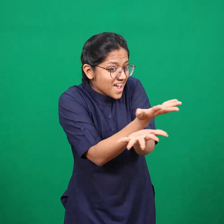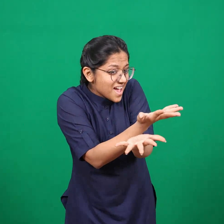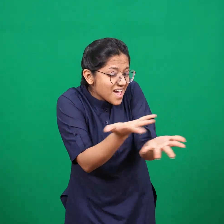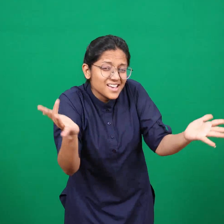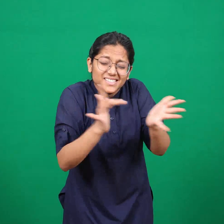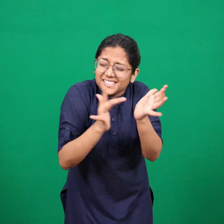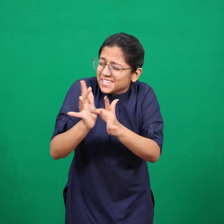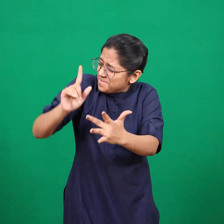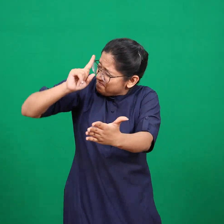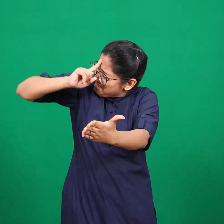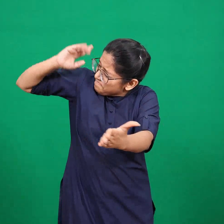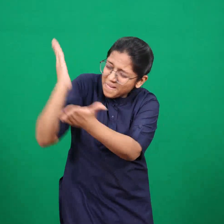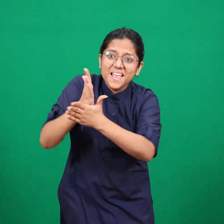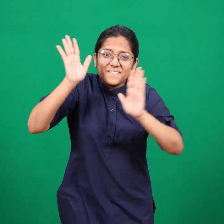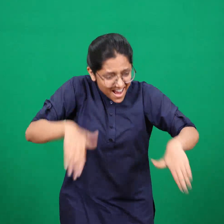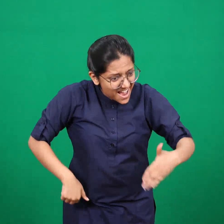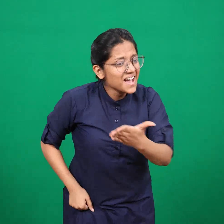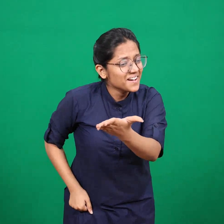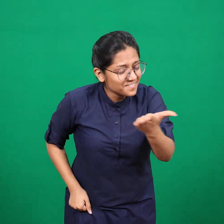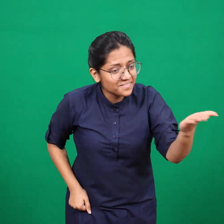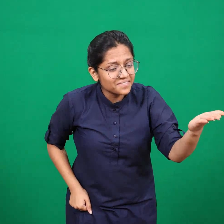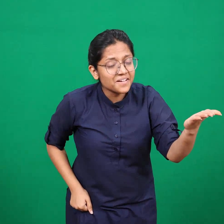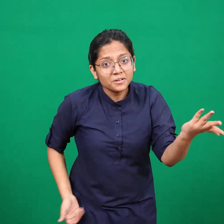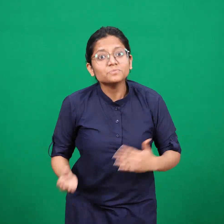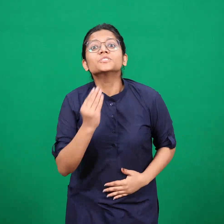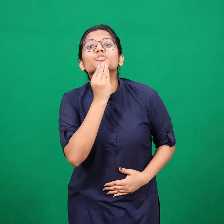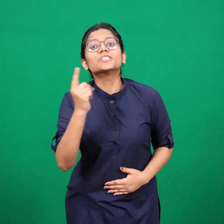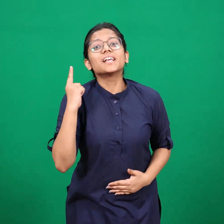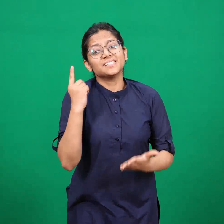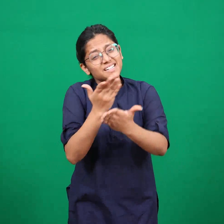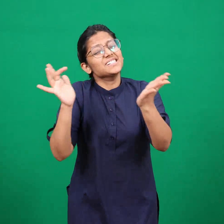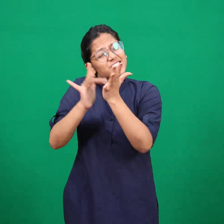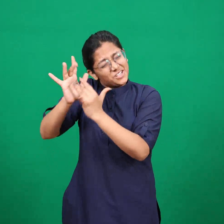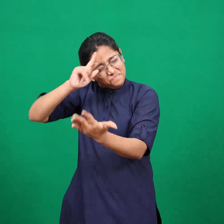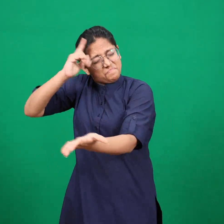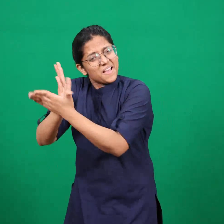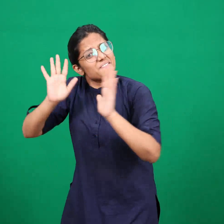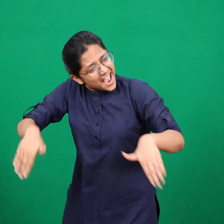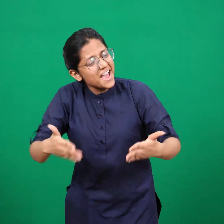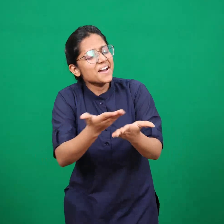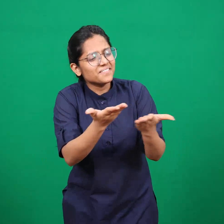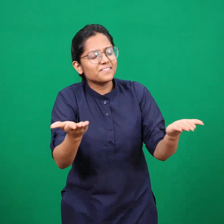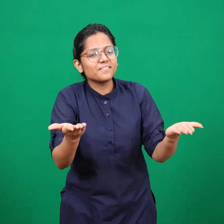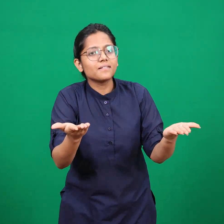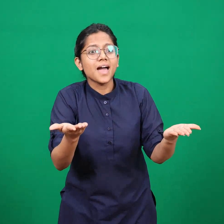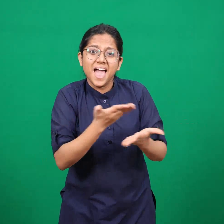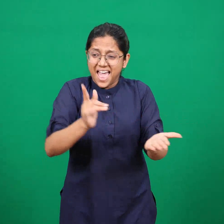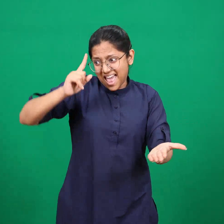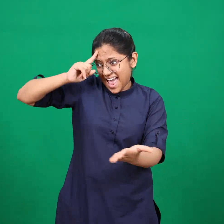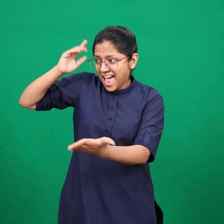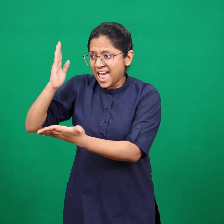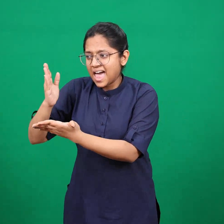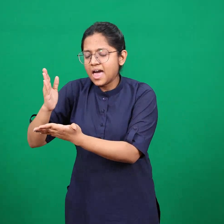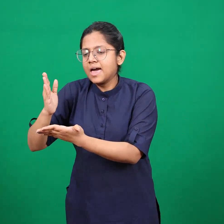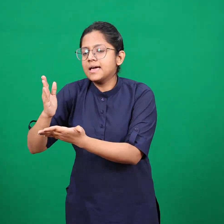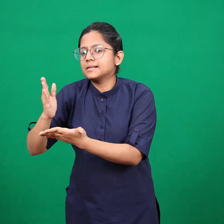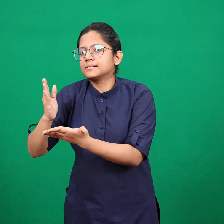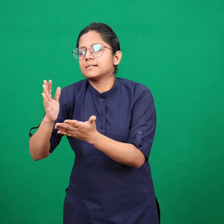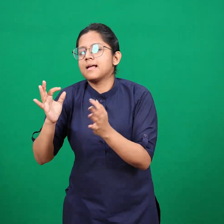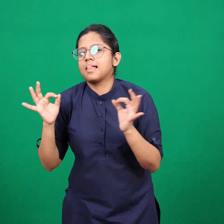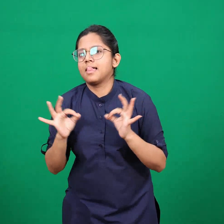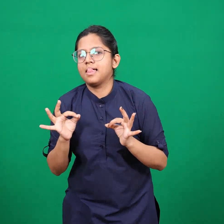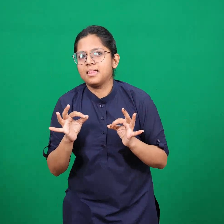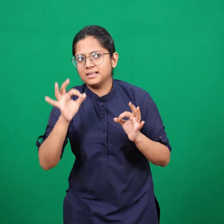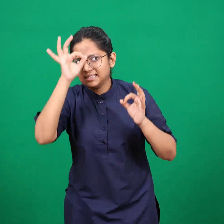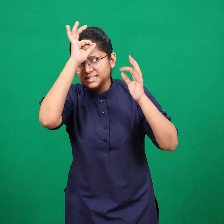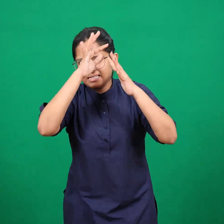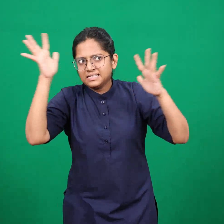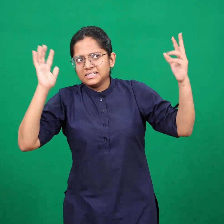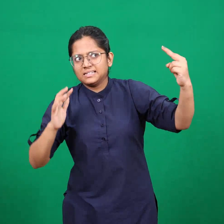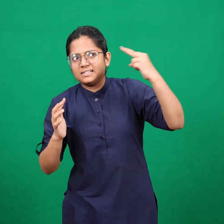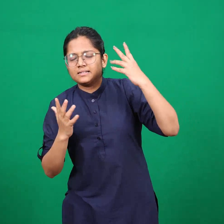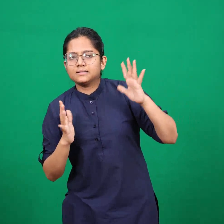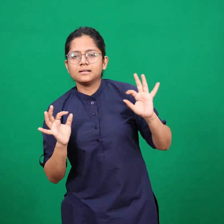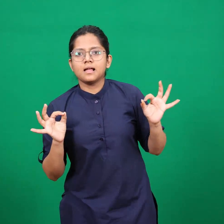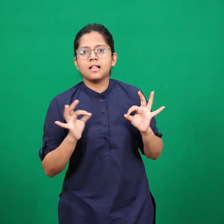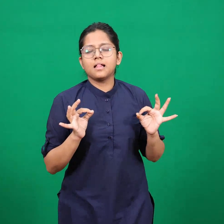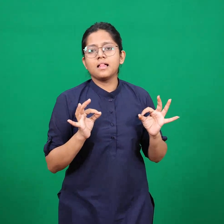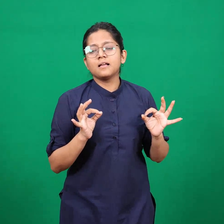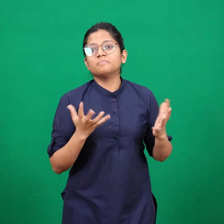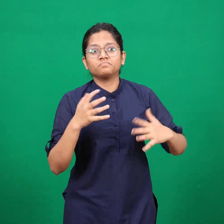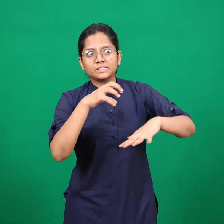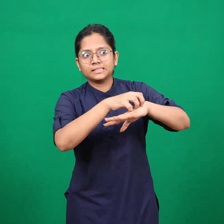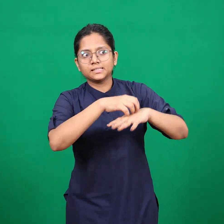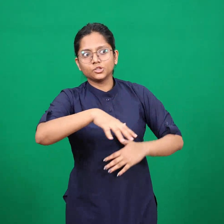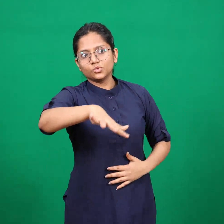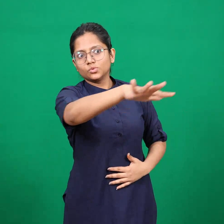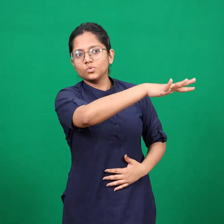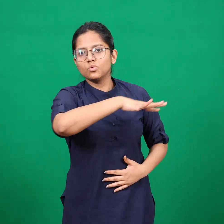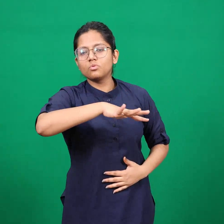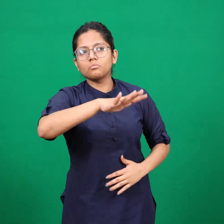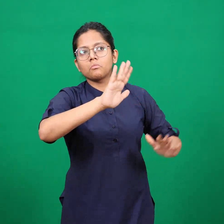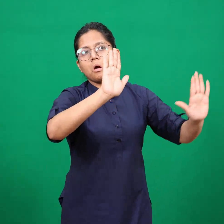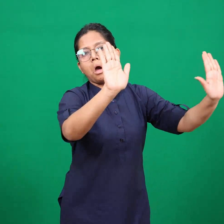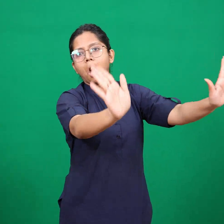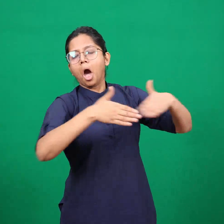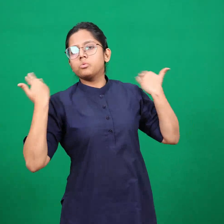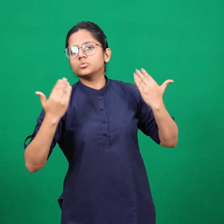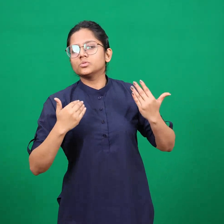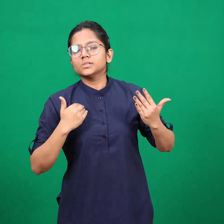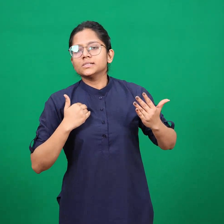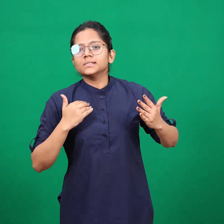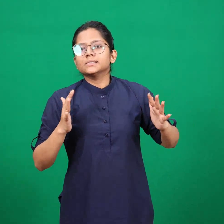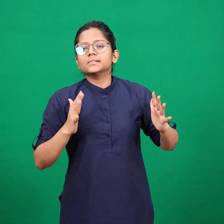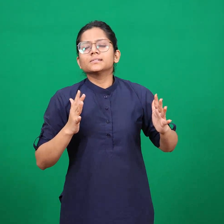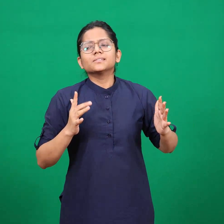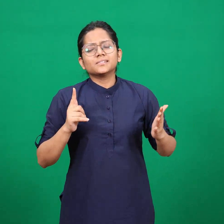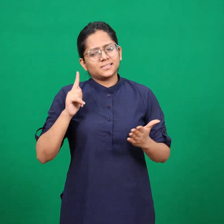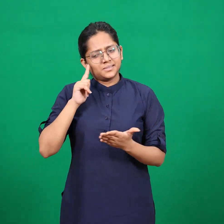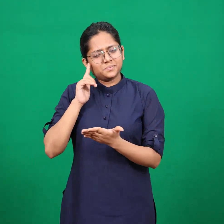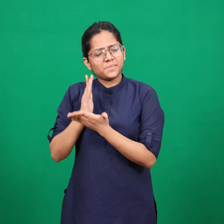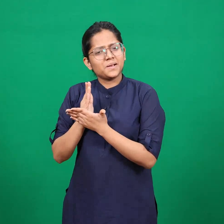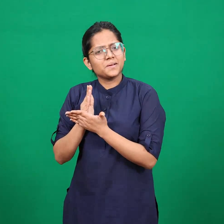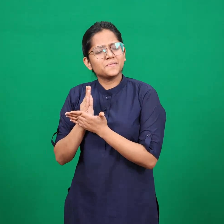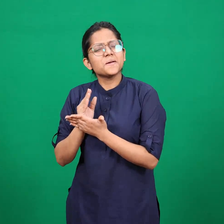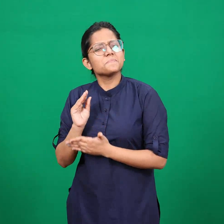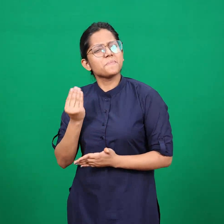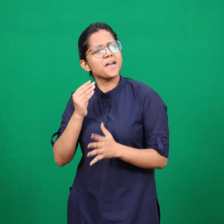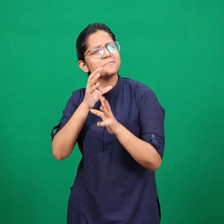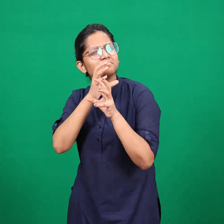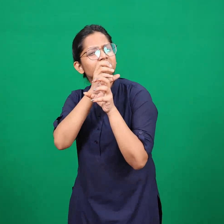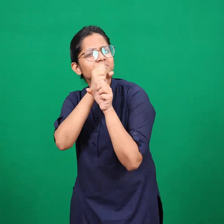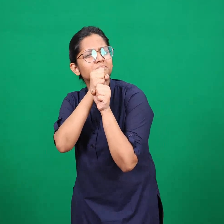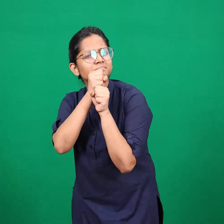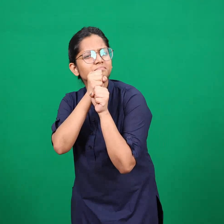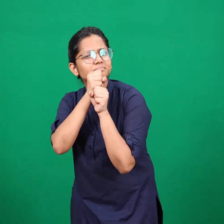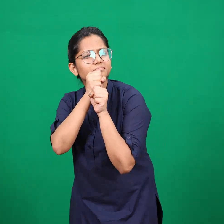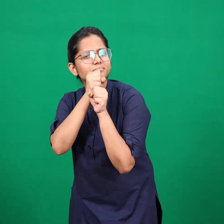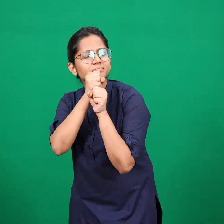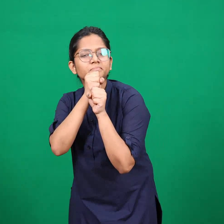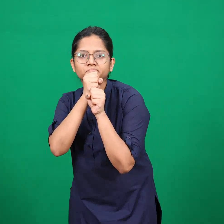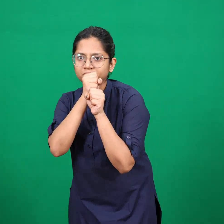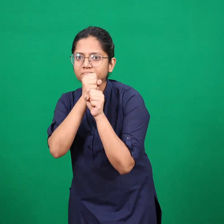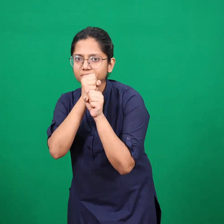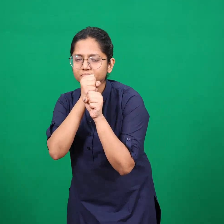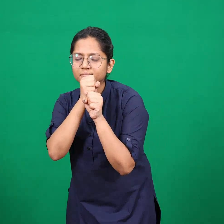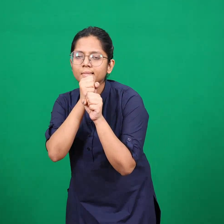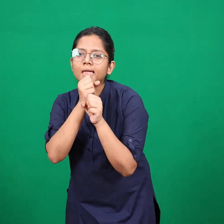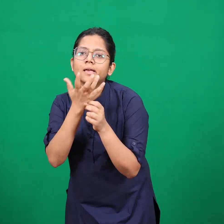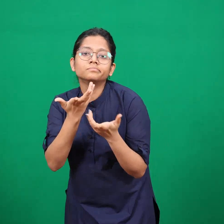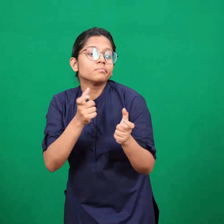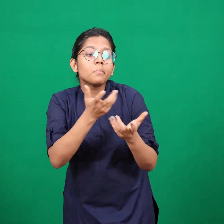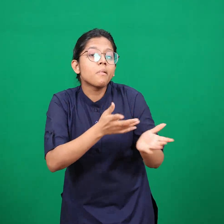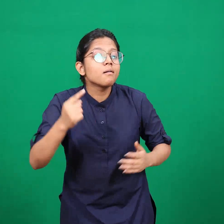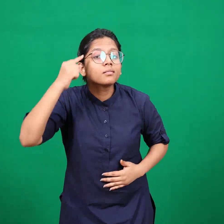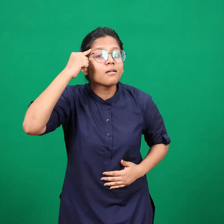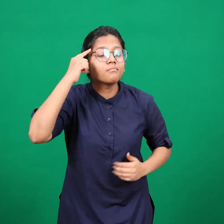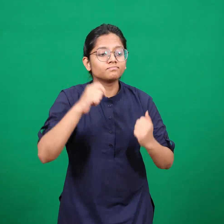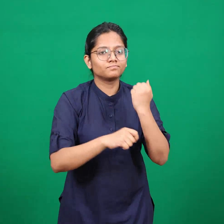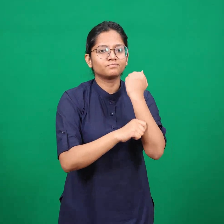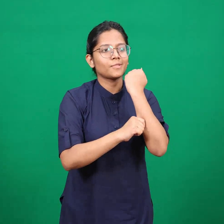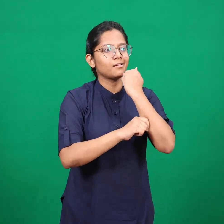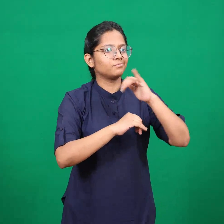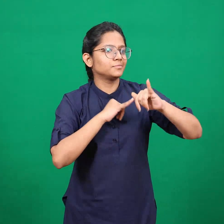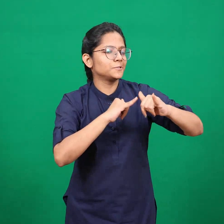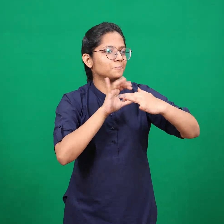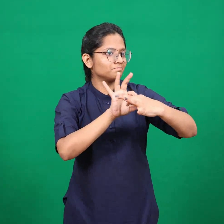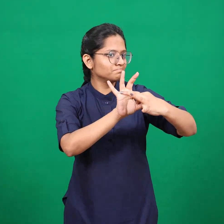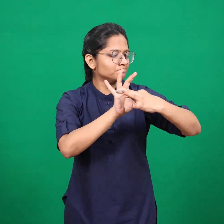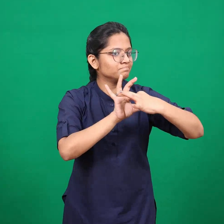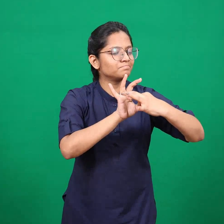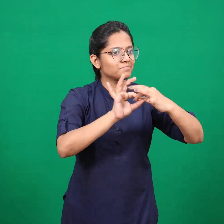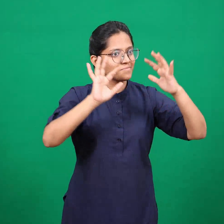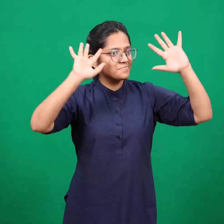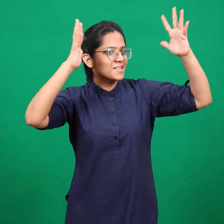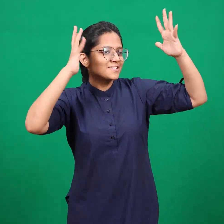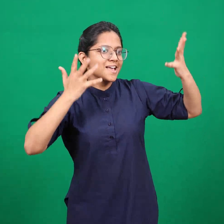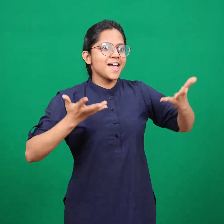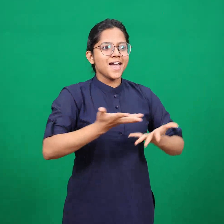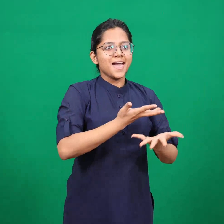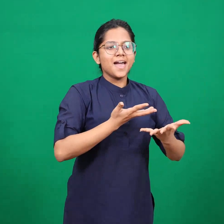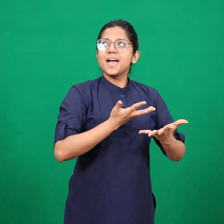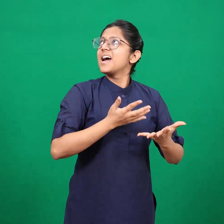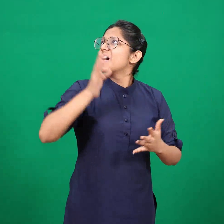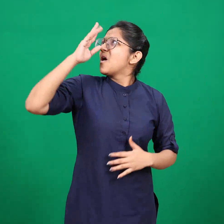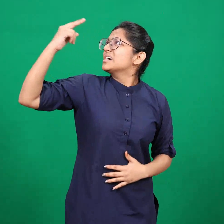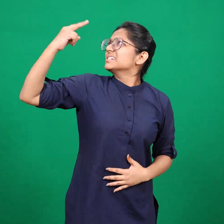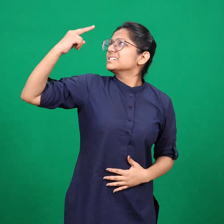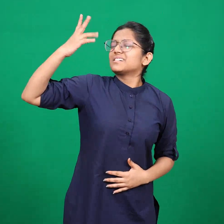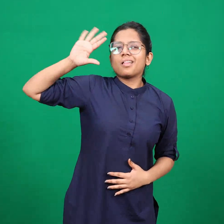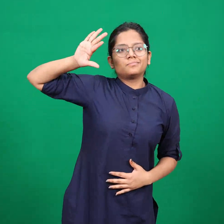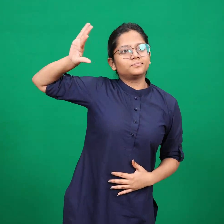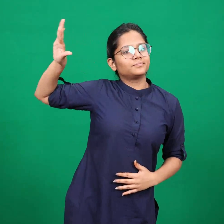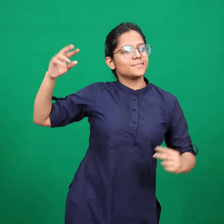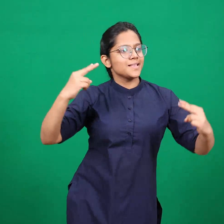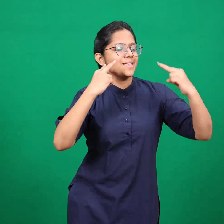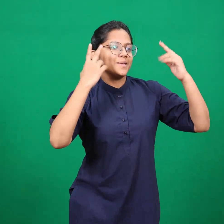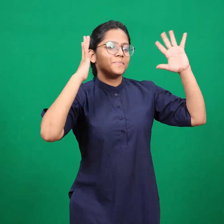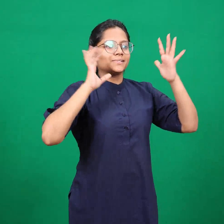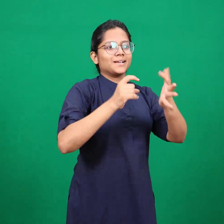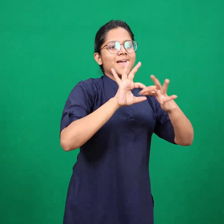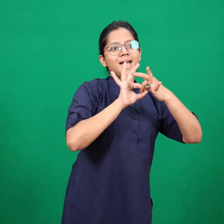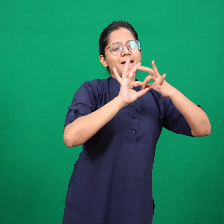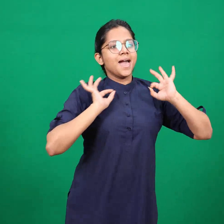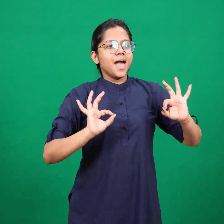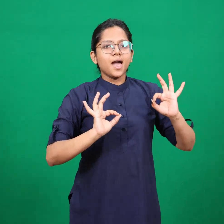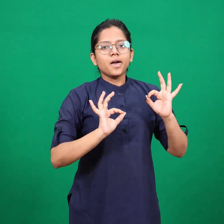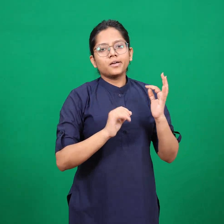but because of the Pharisees they did not confess Him, for fear that they would be put out of the synagogue.